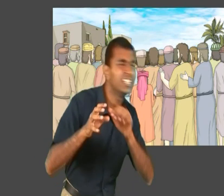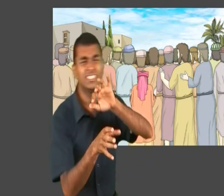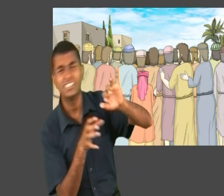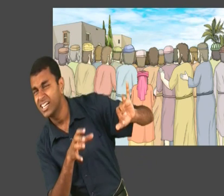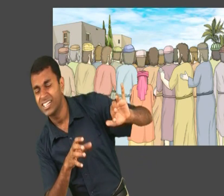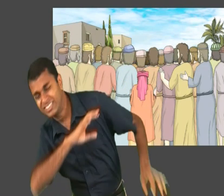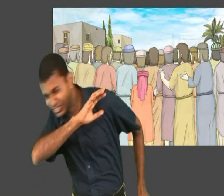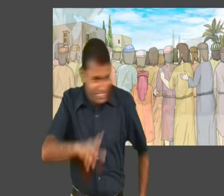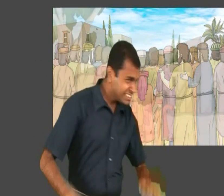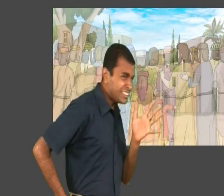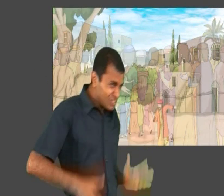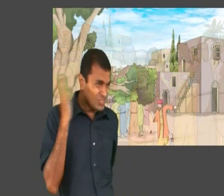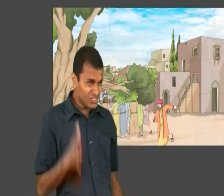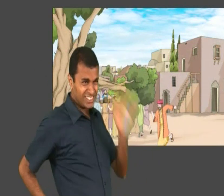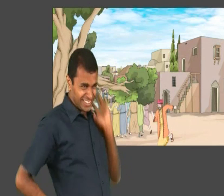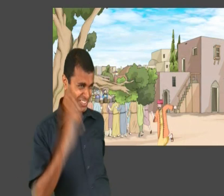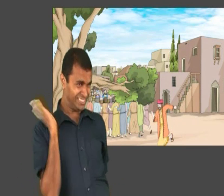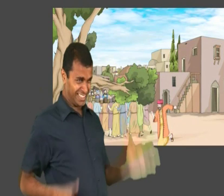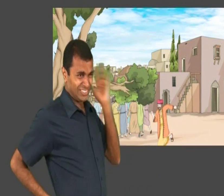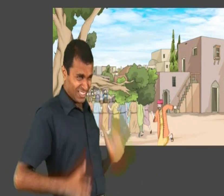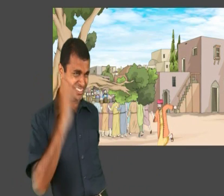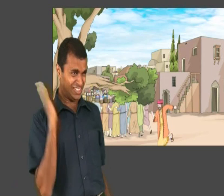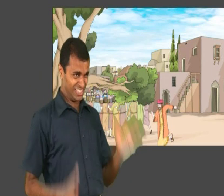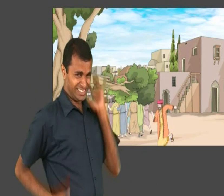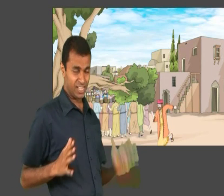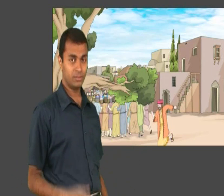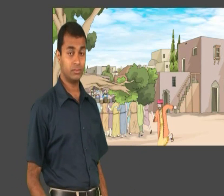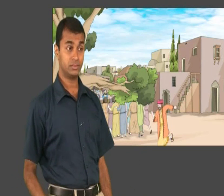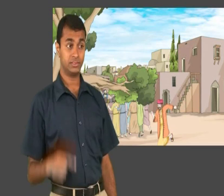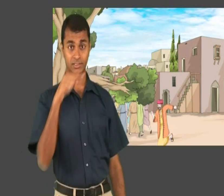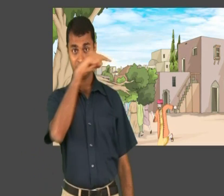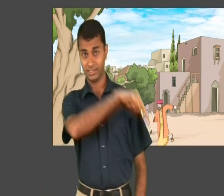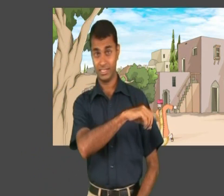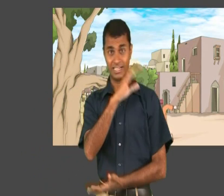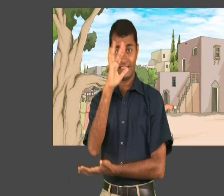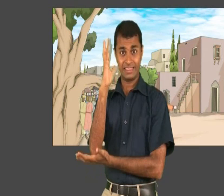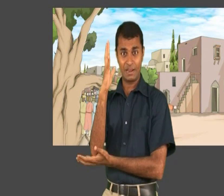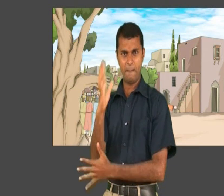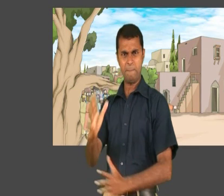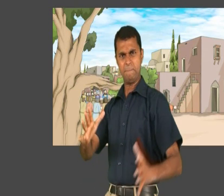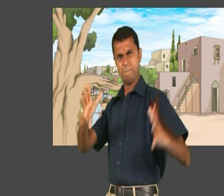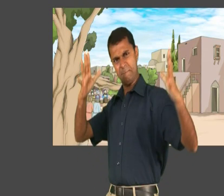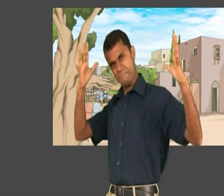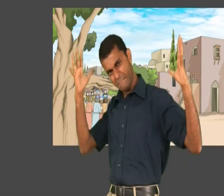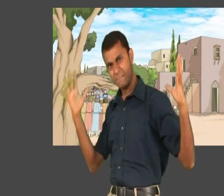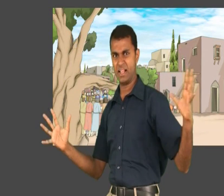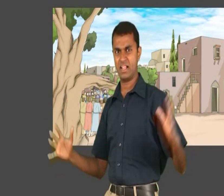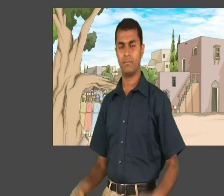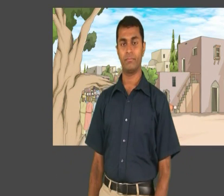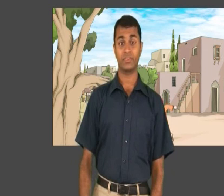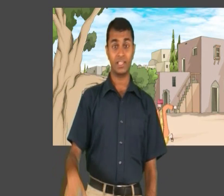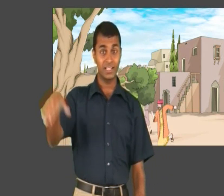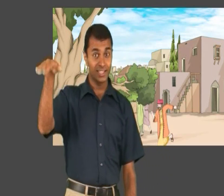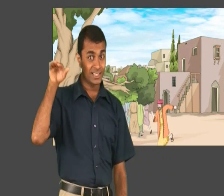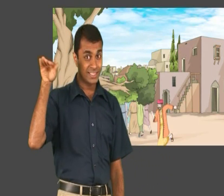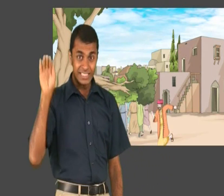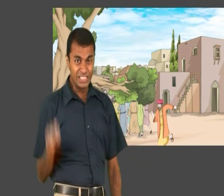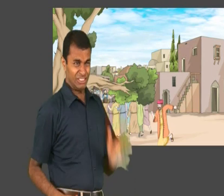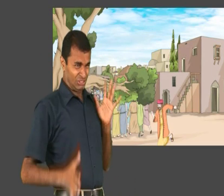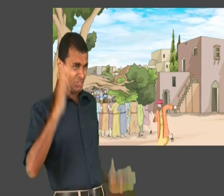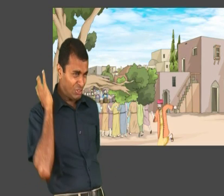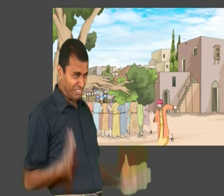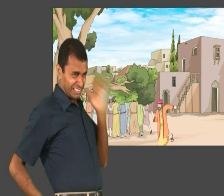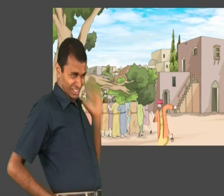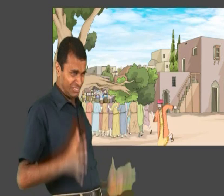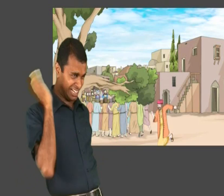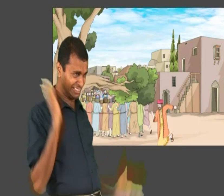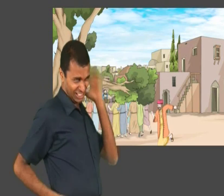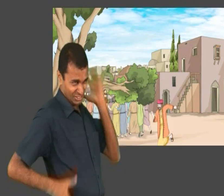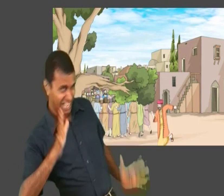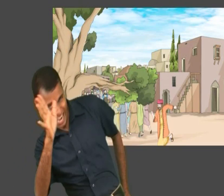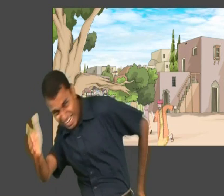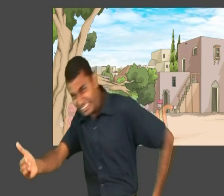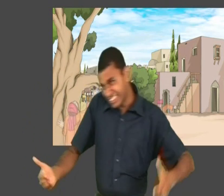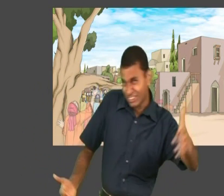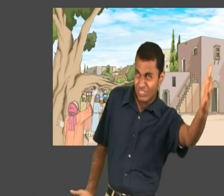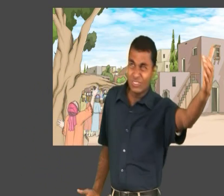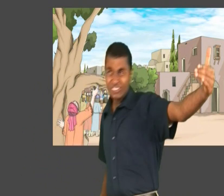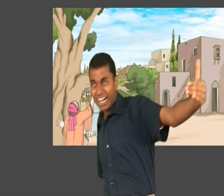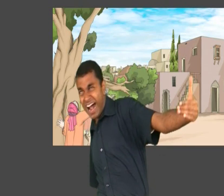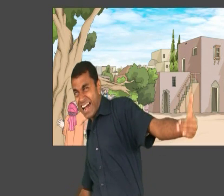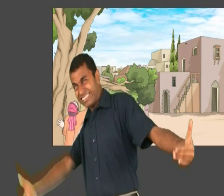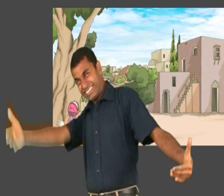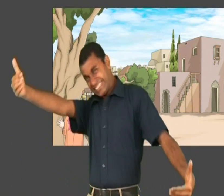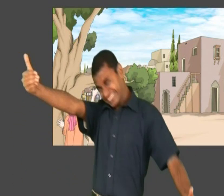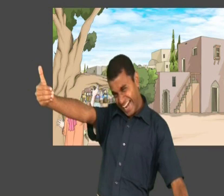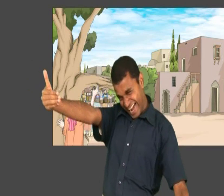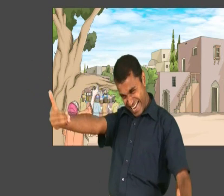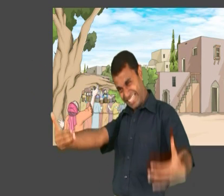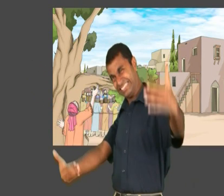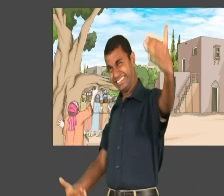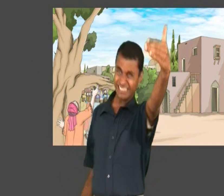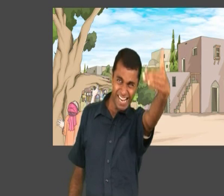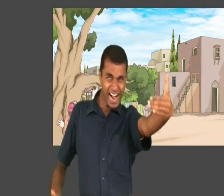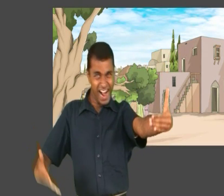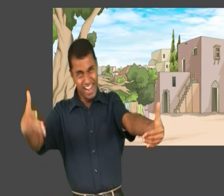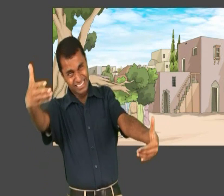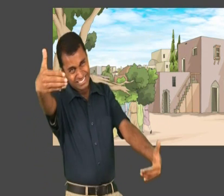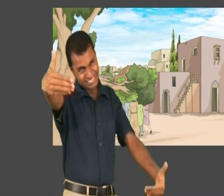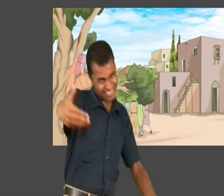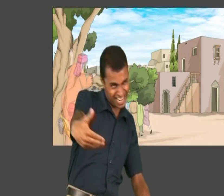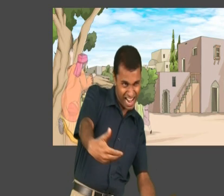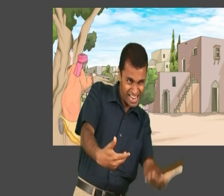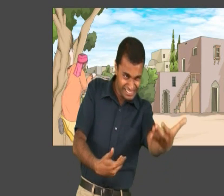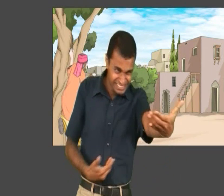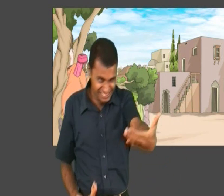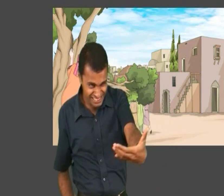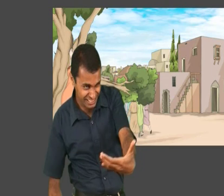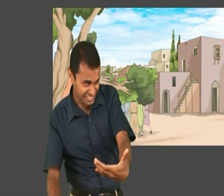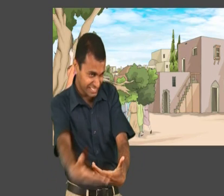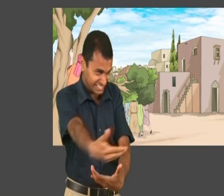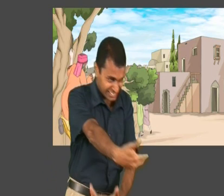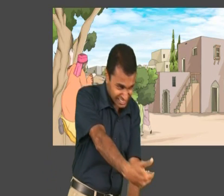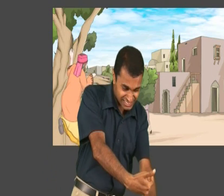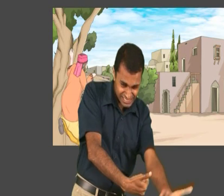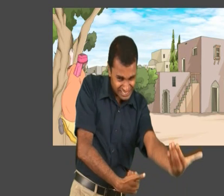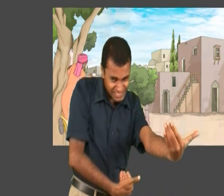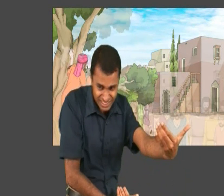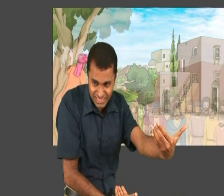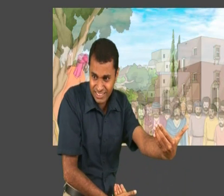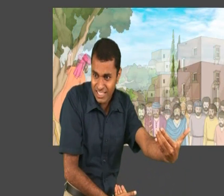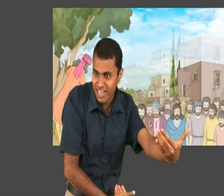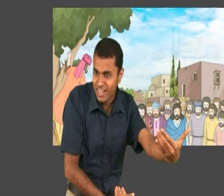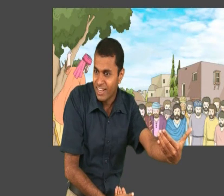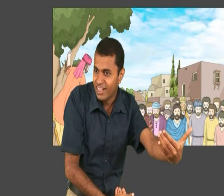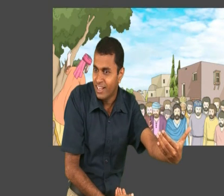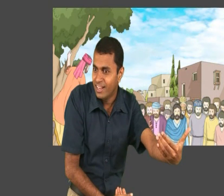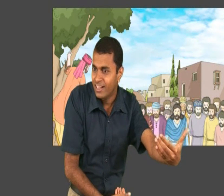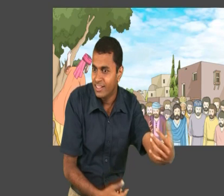So he ran on ahead and climbed a sycamore tree to see Him, since Jesus was about to pass that way.